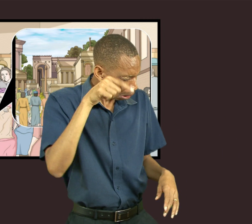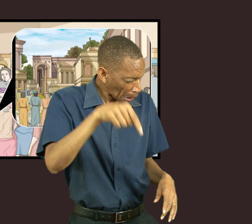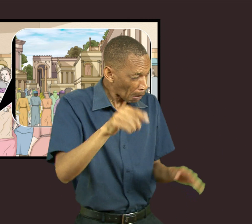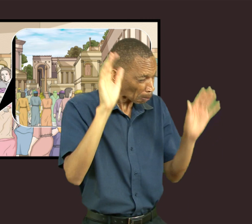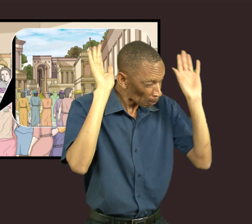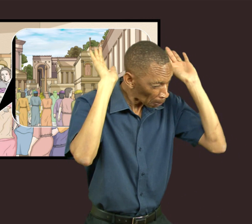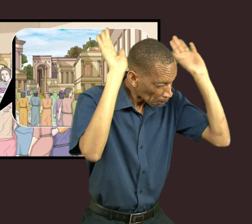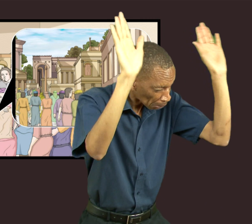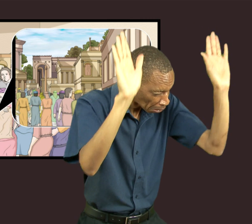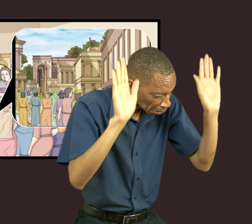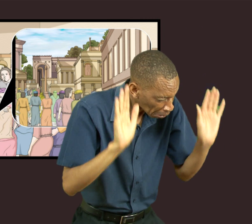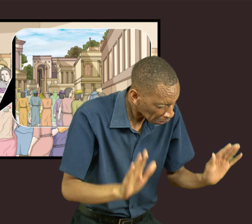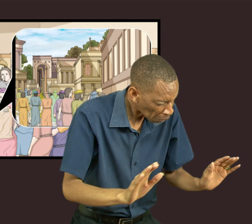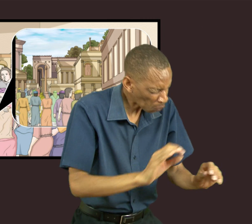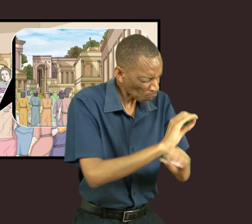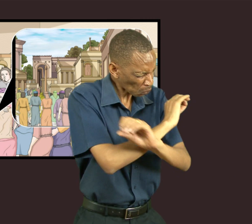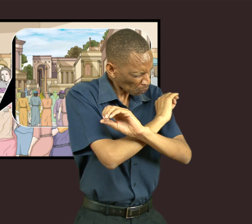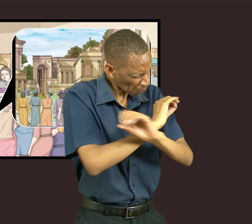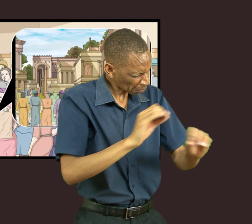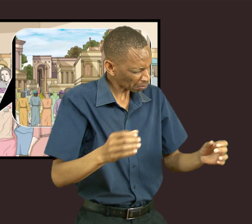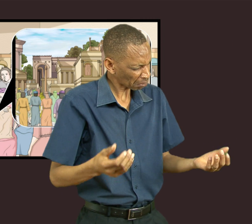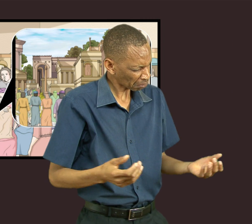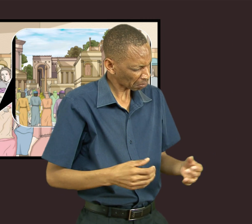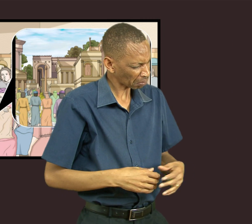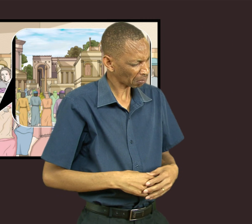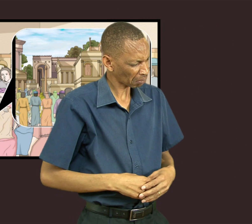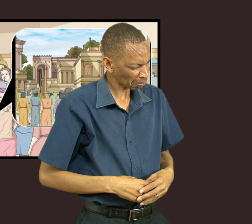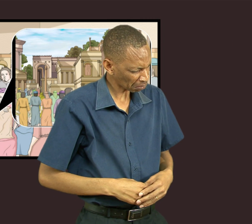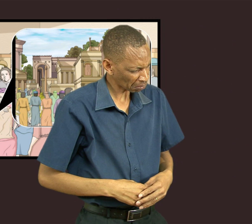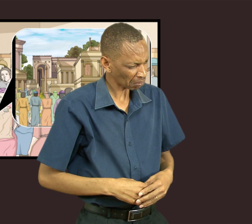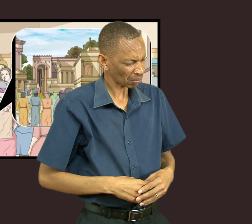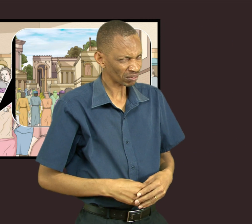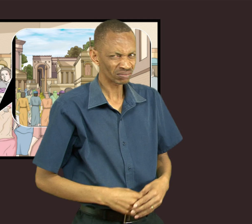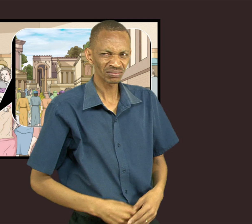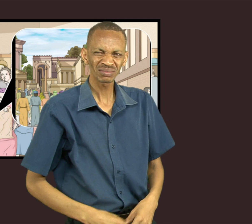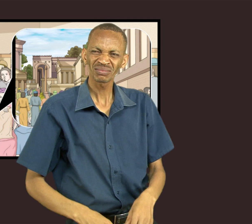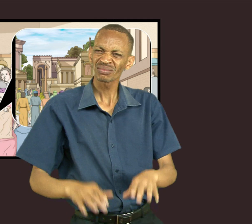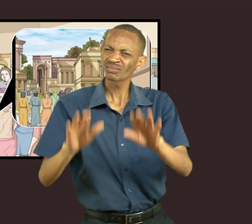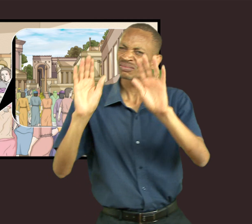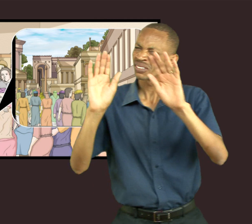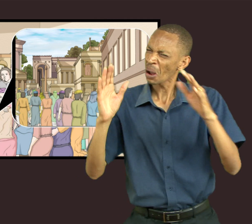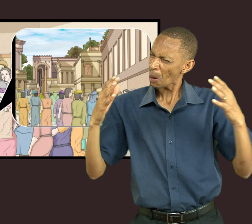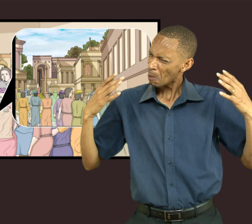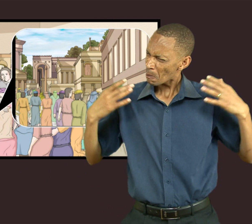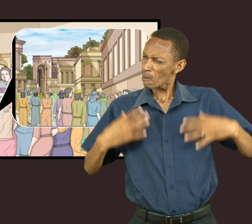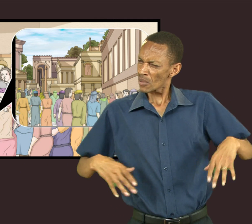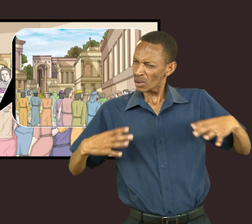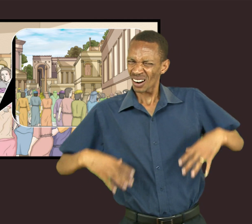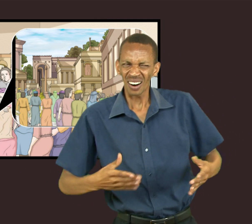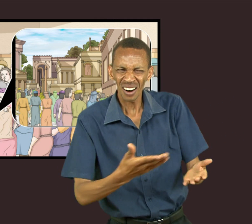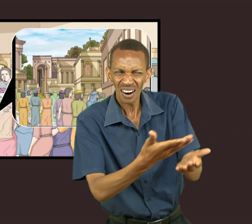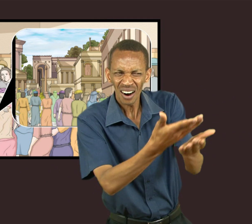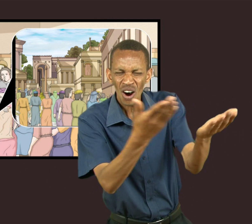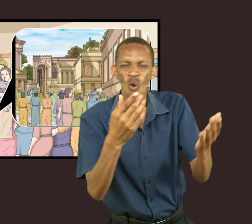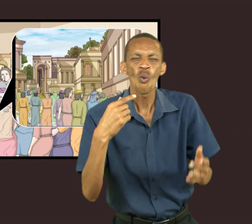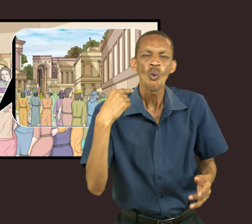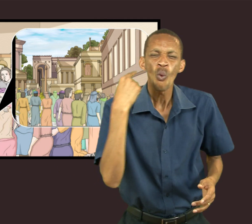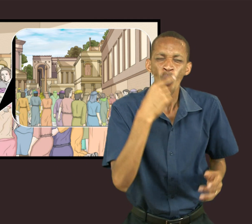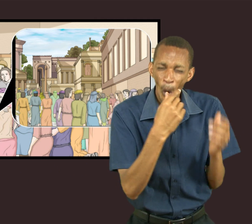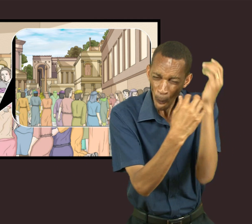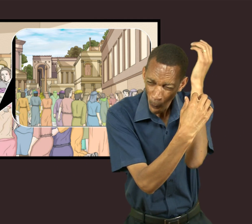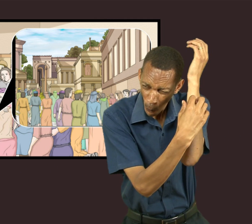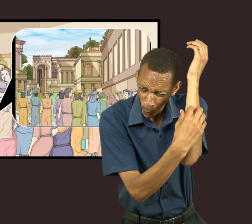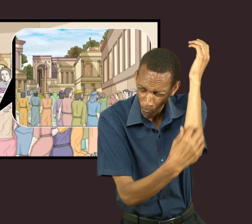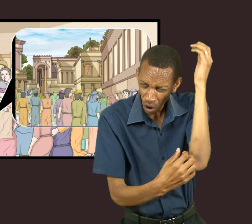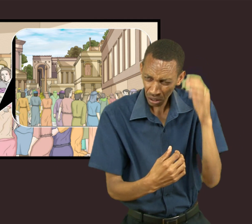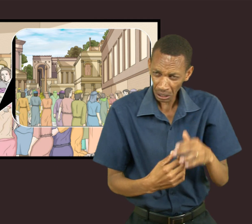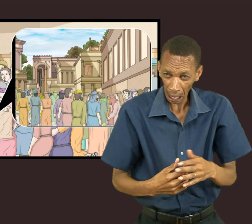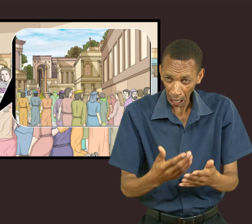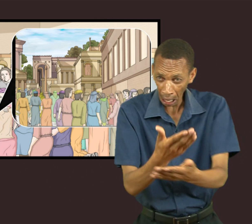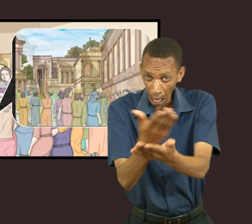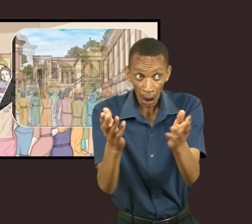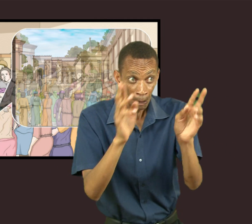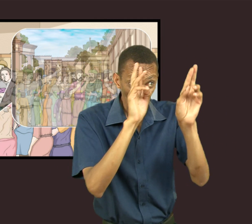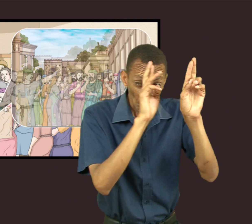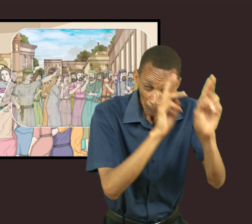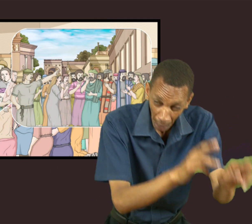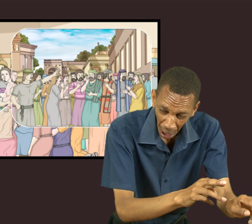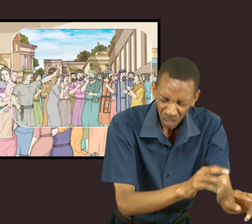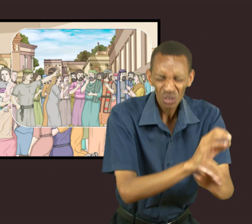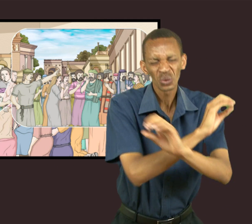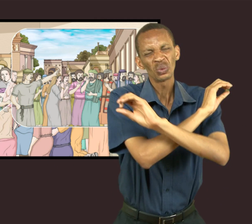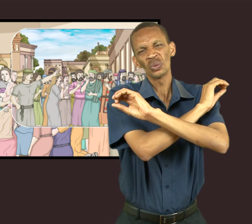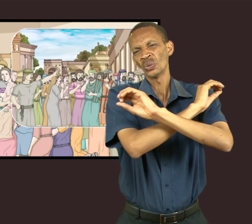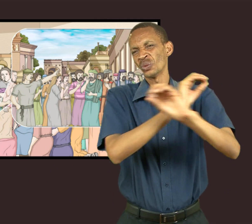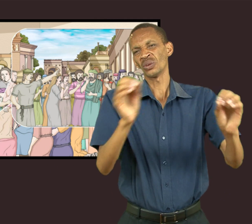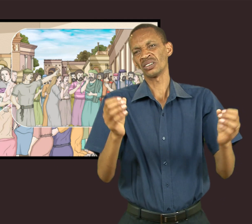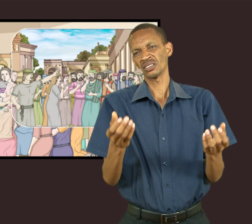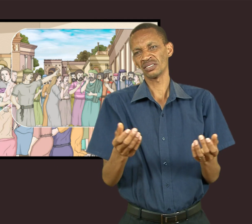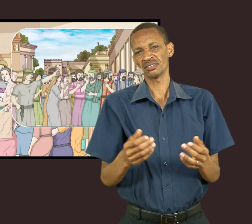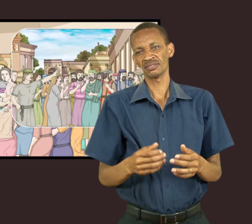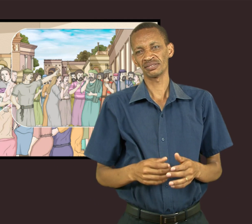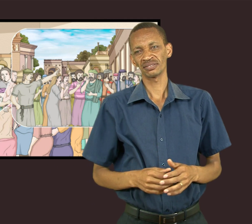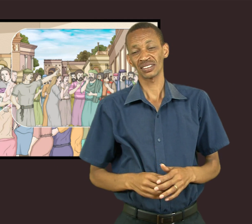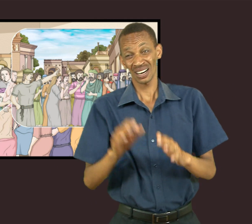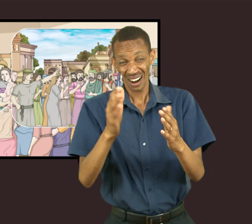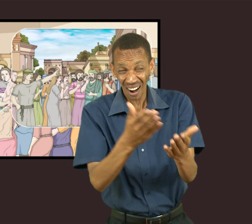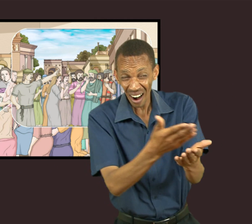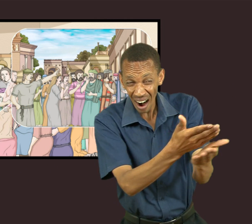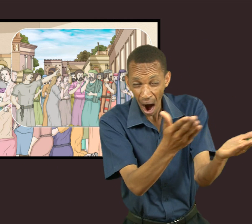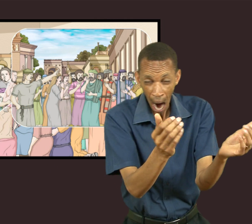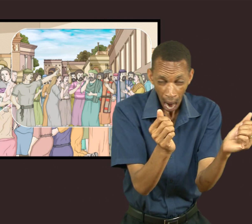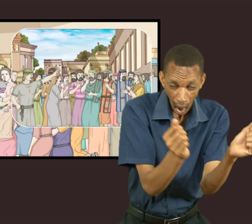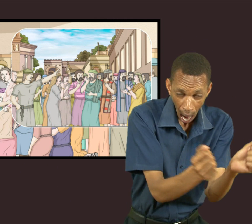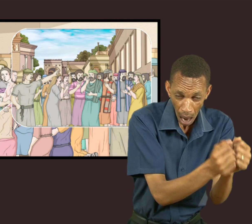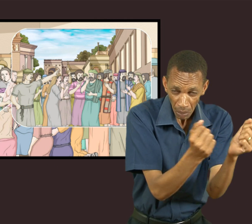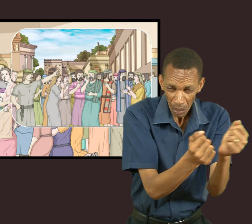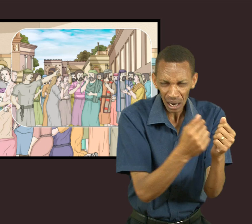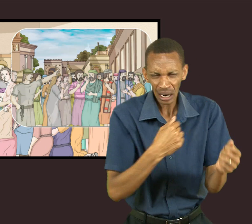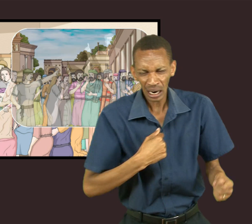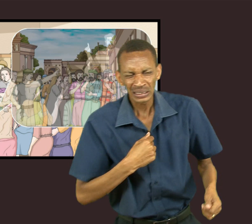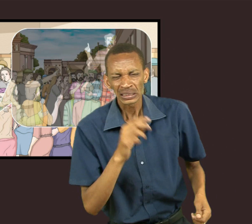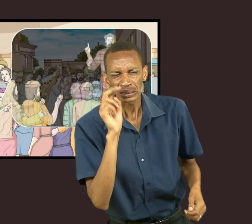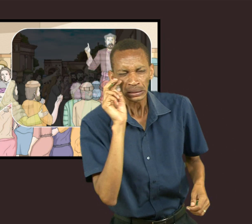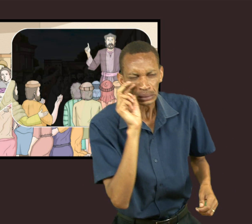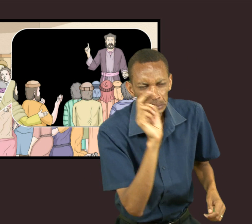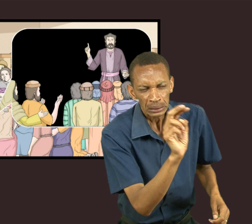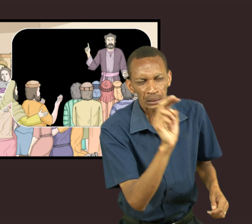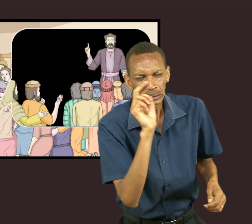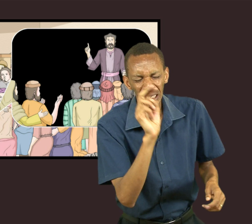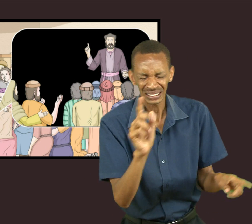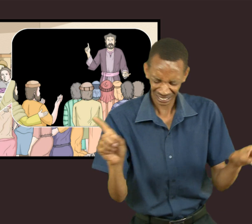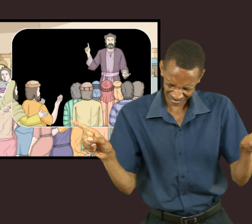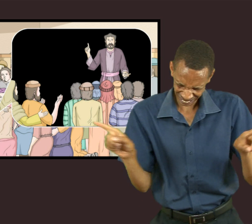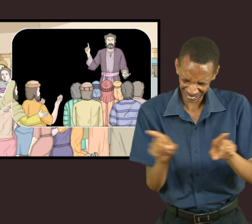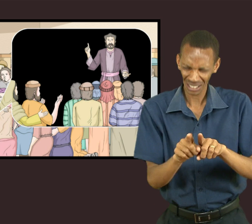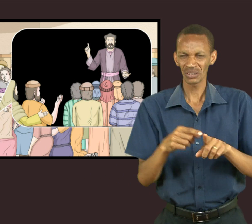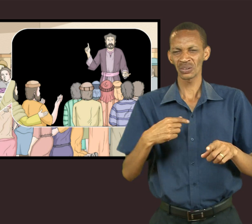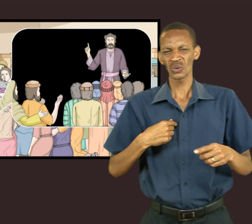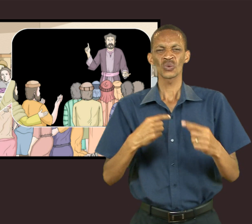Or do you despise the church of God and humiliate those who have nothing?